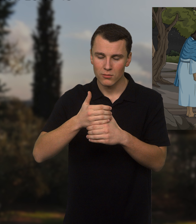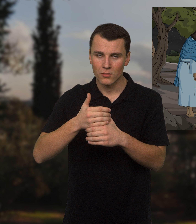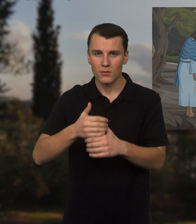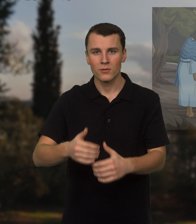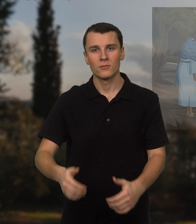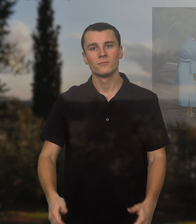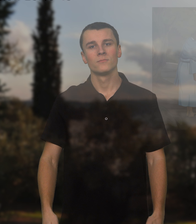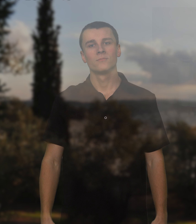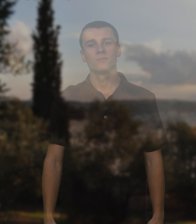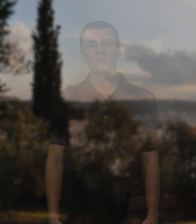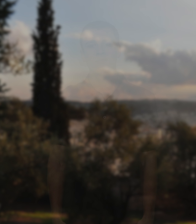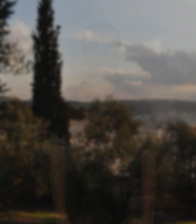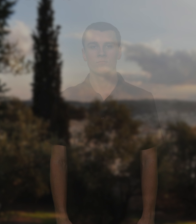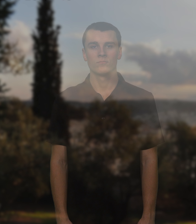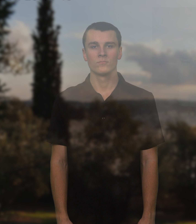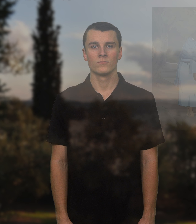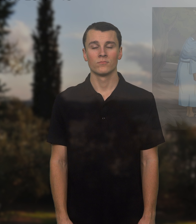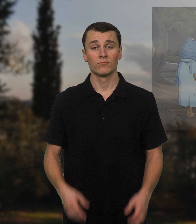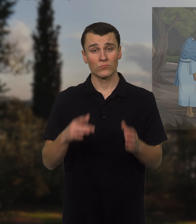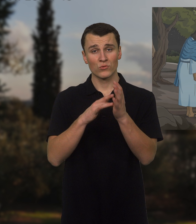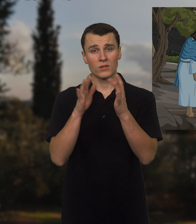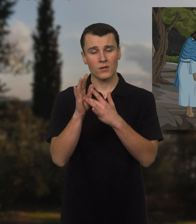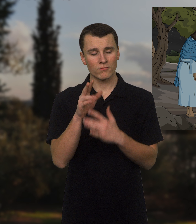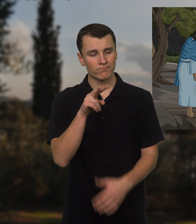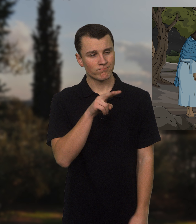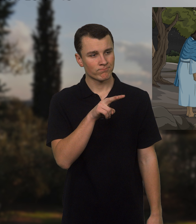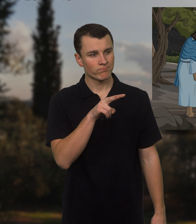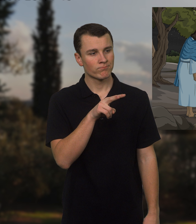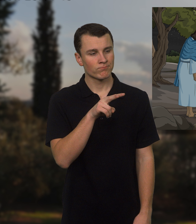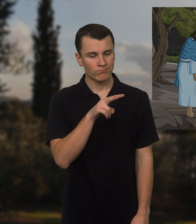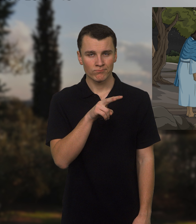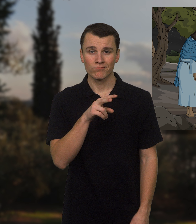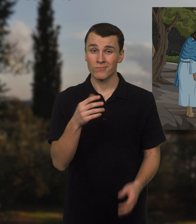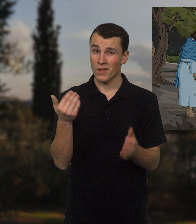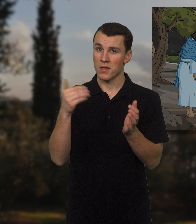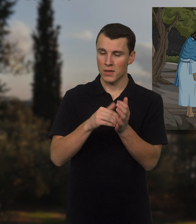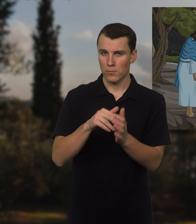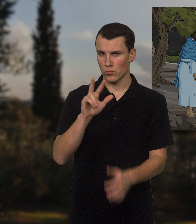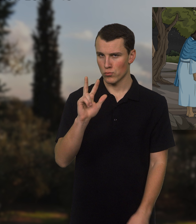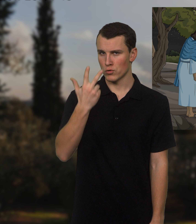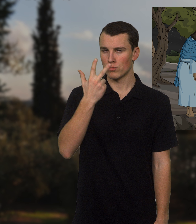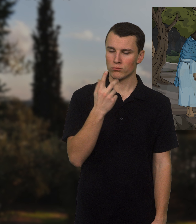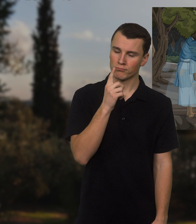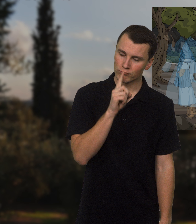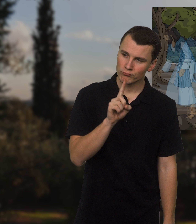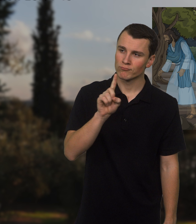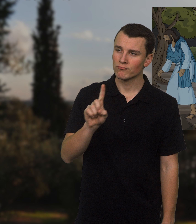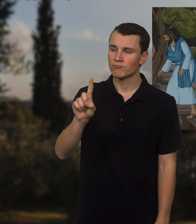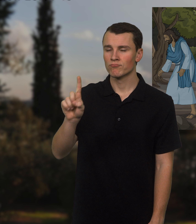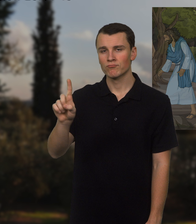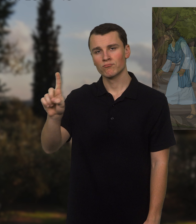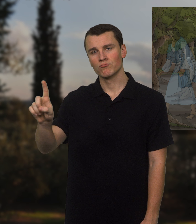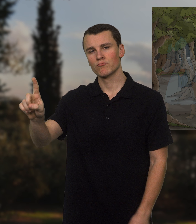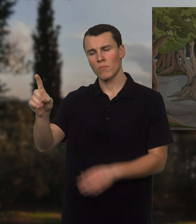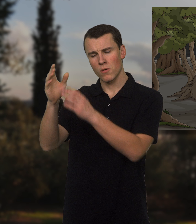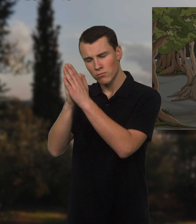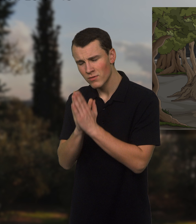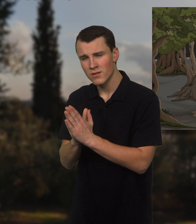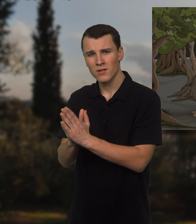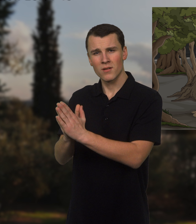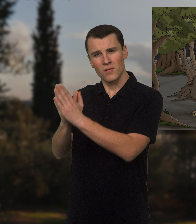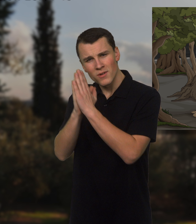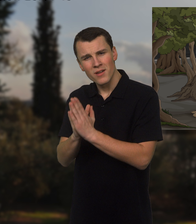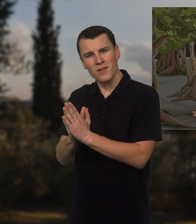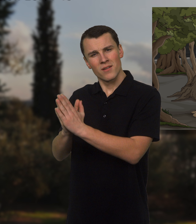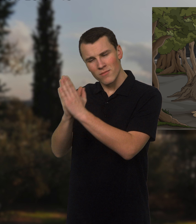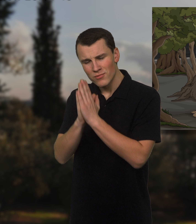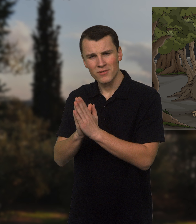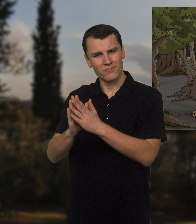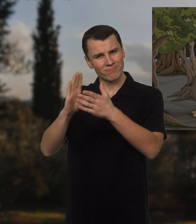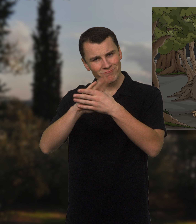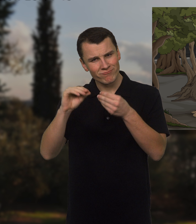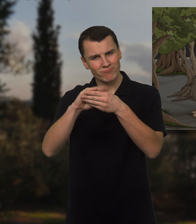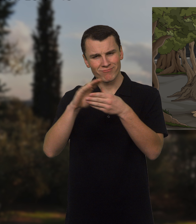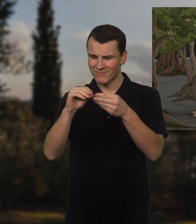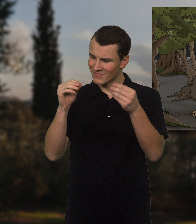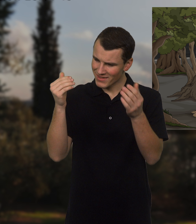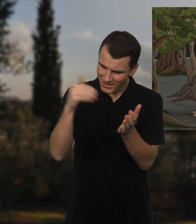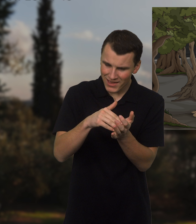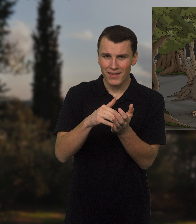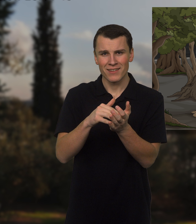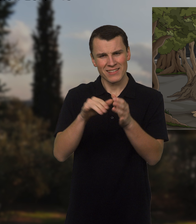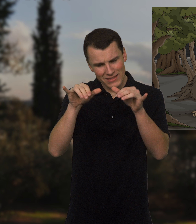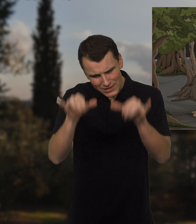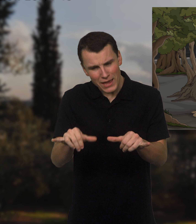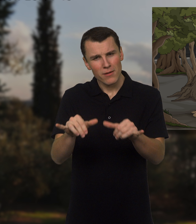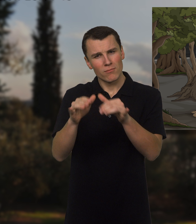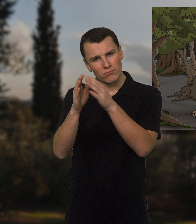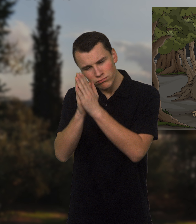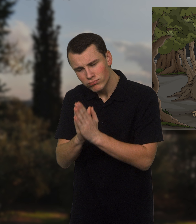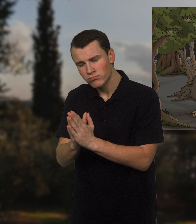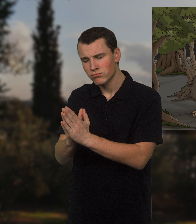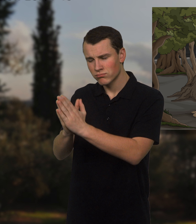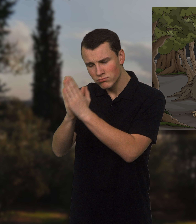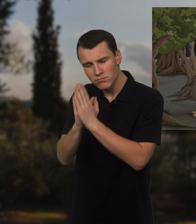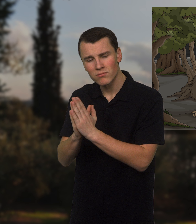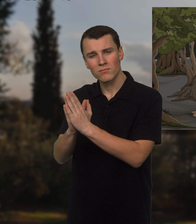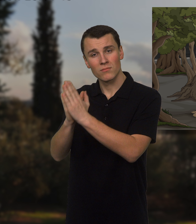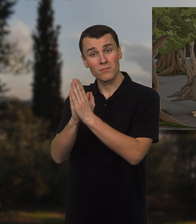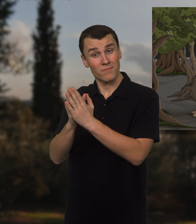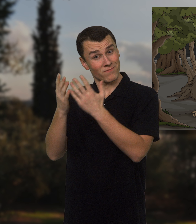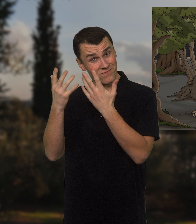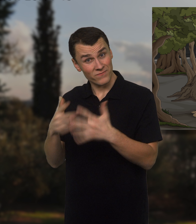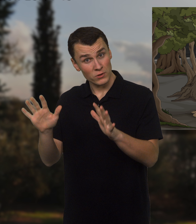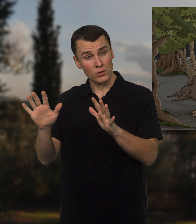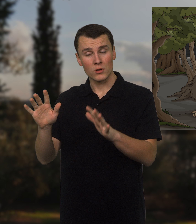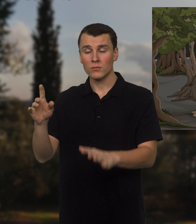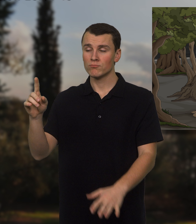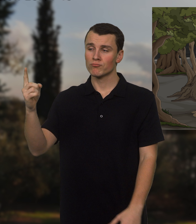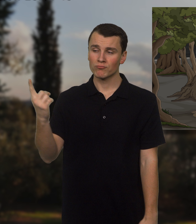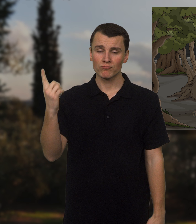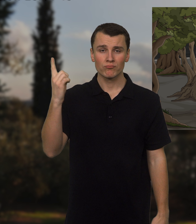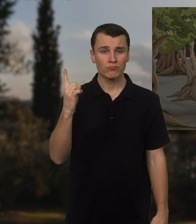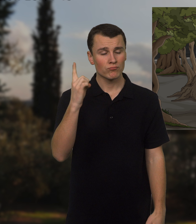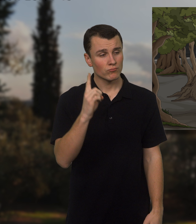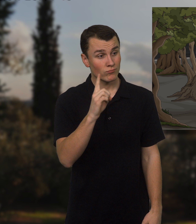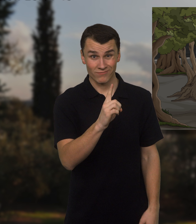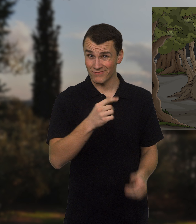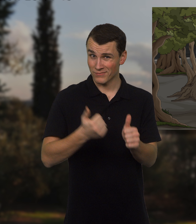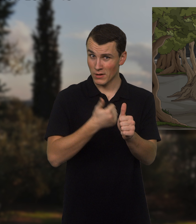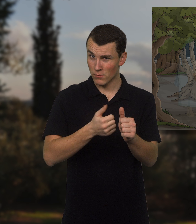So He left them and went away once more and prayed a third time, saying the same thing.